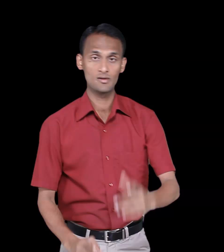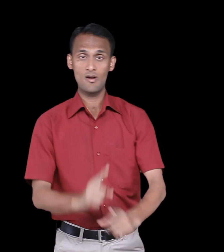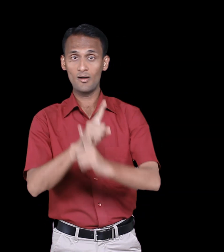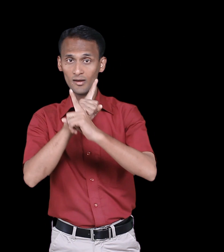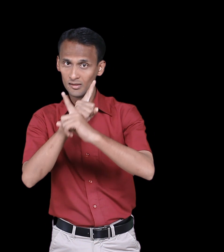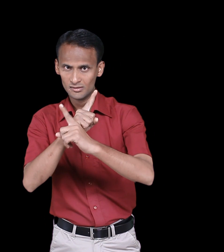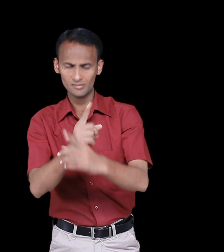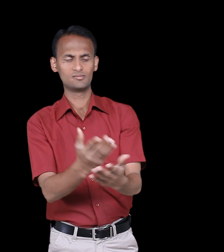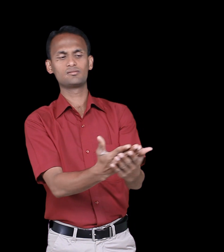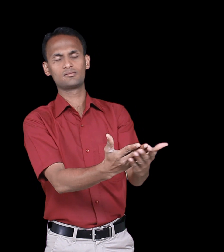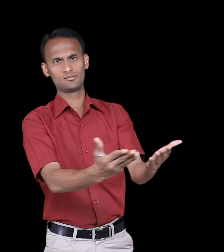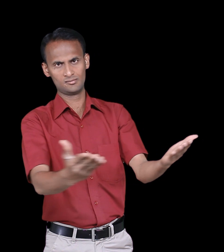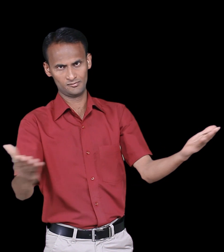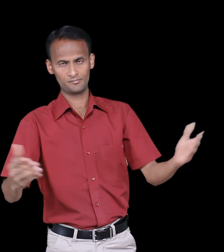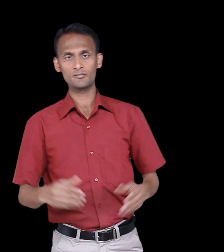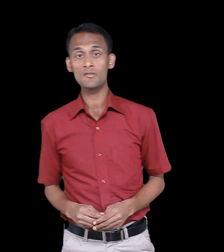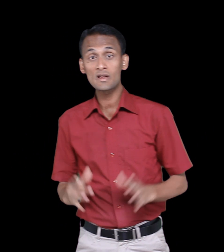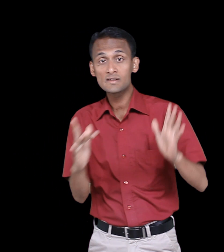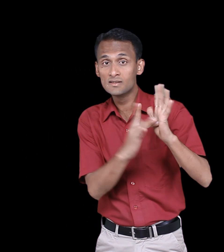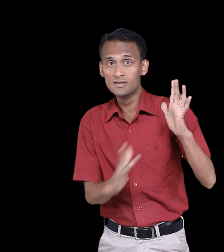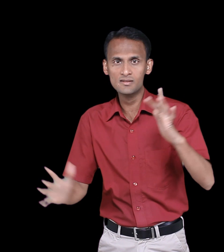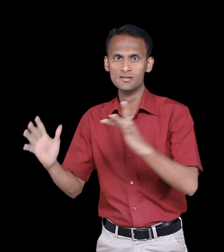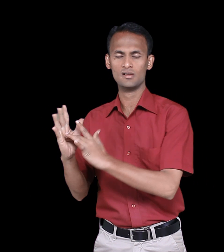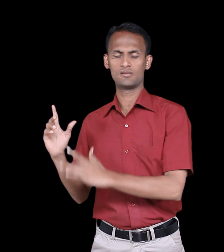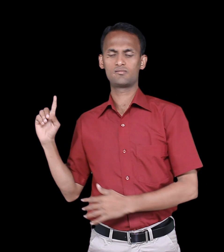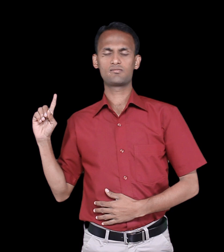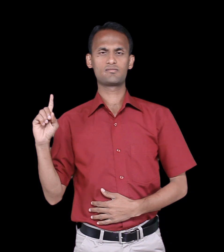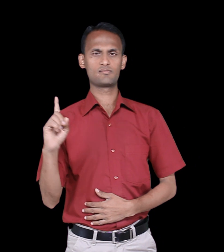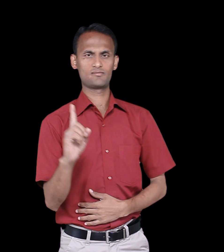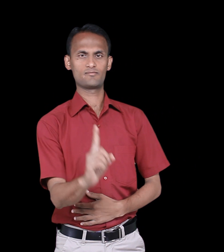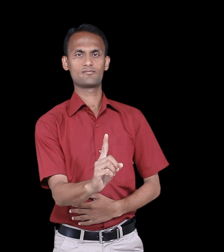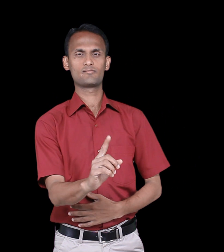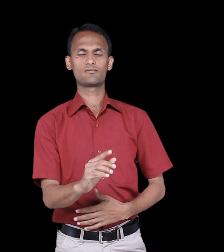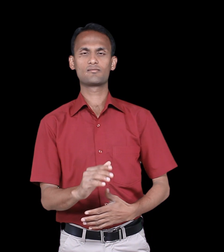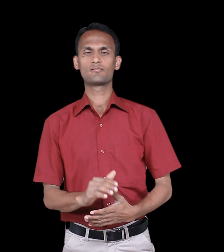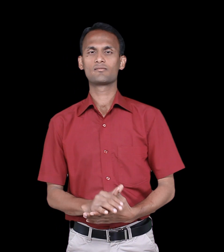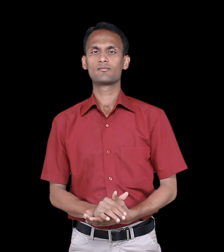Jesus appears to the disciples